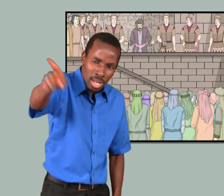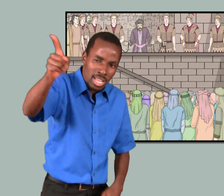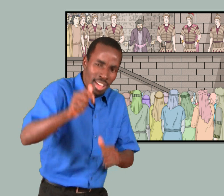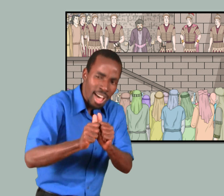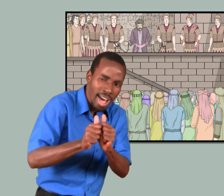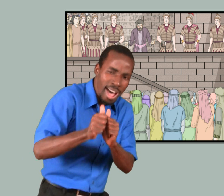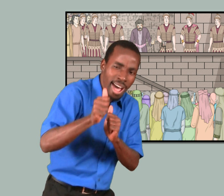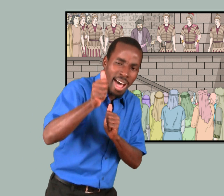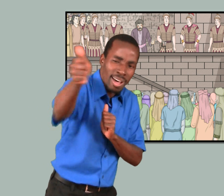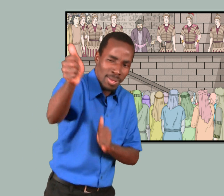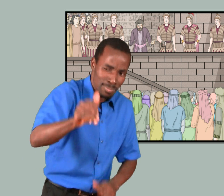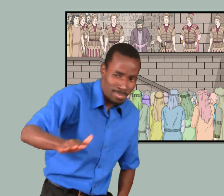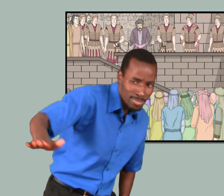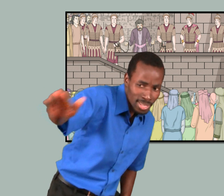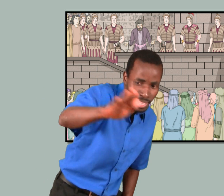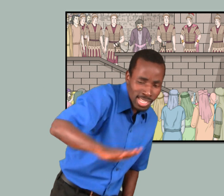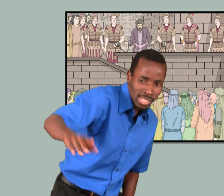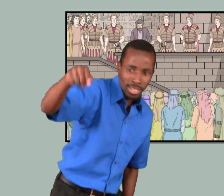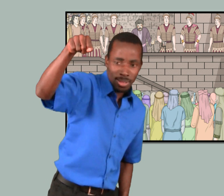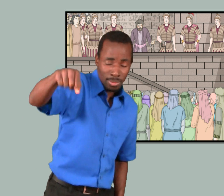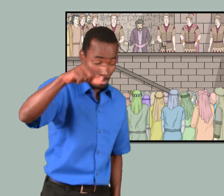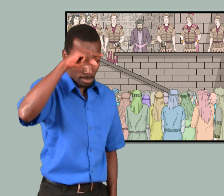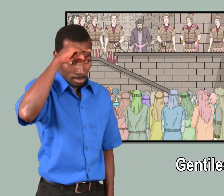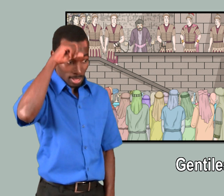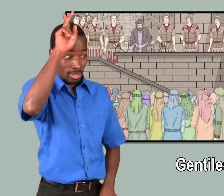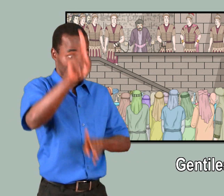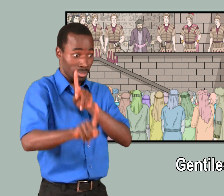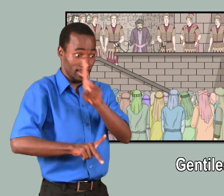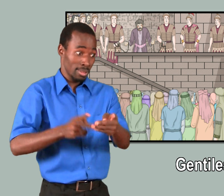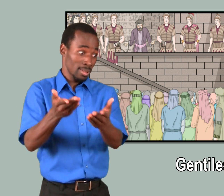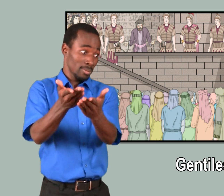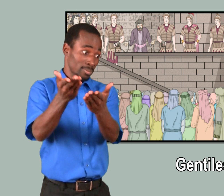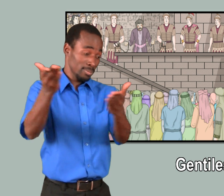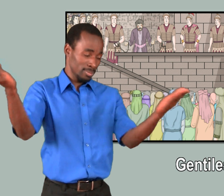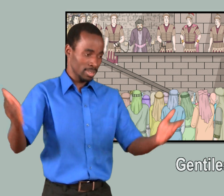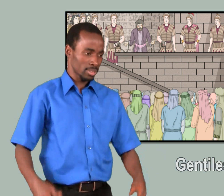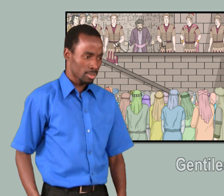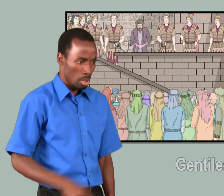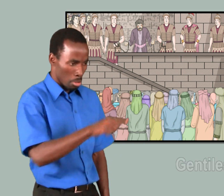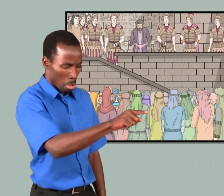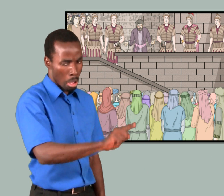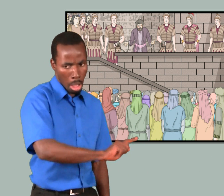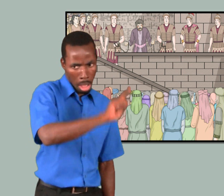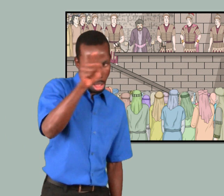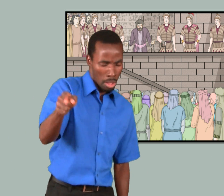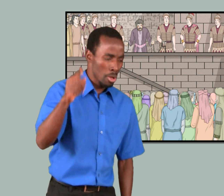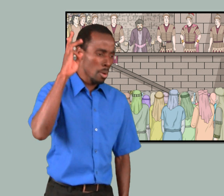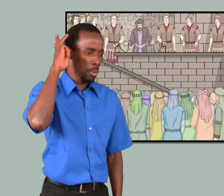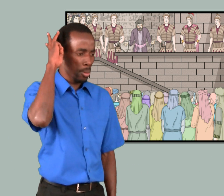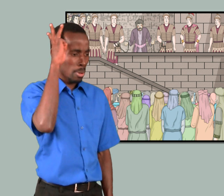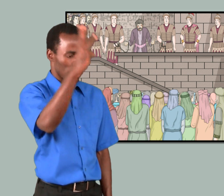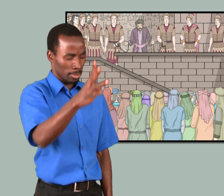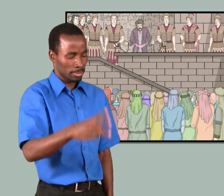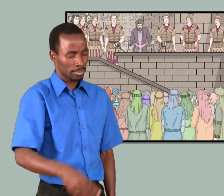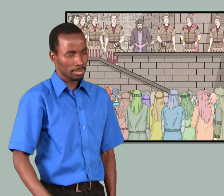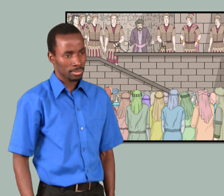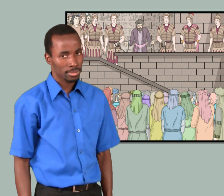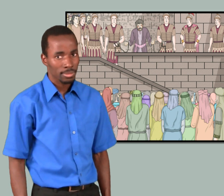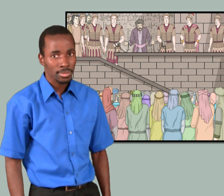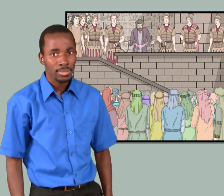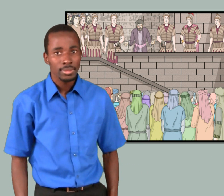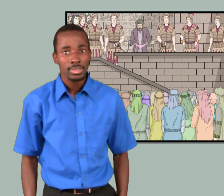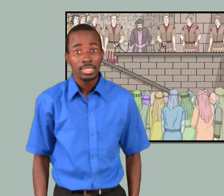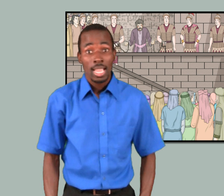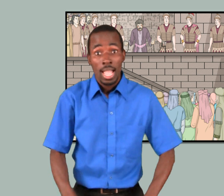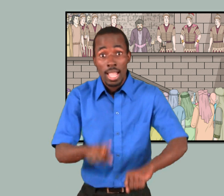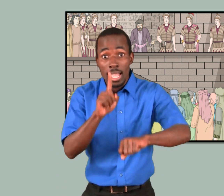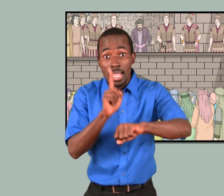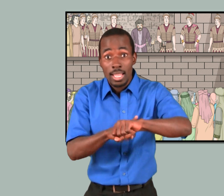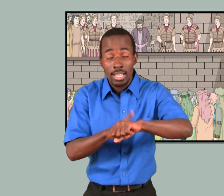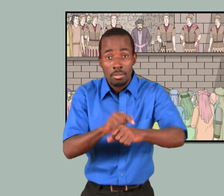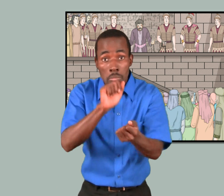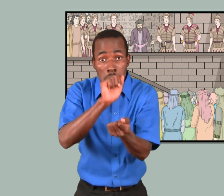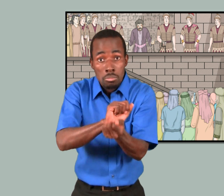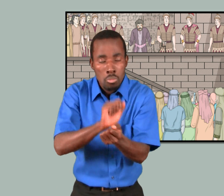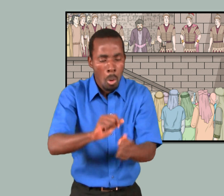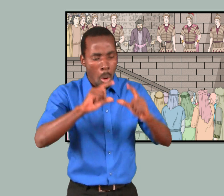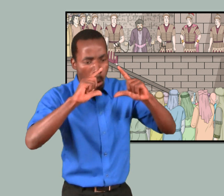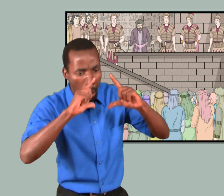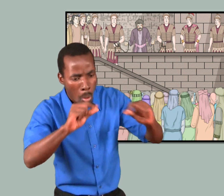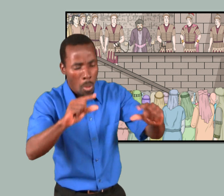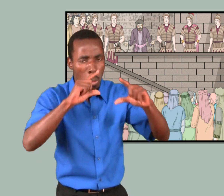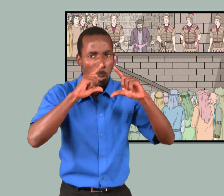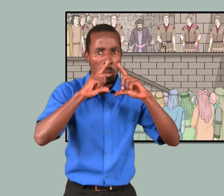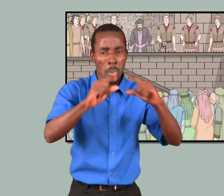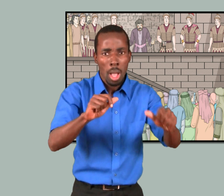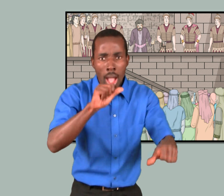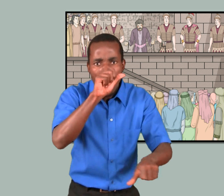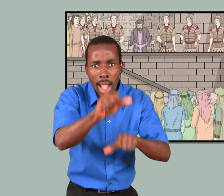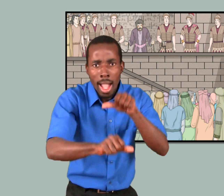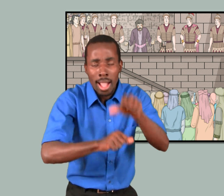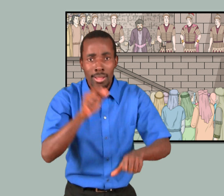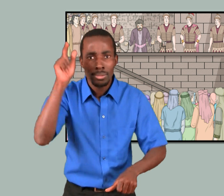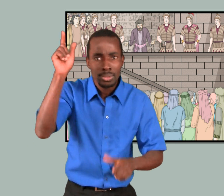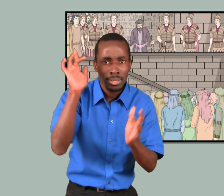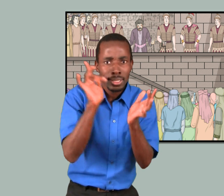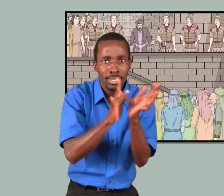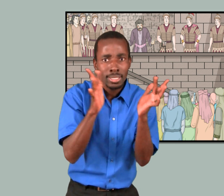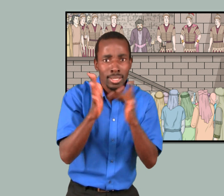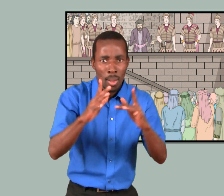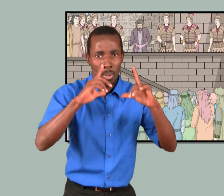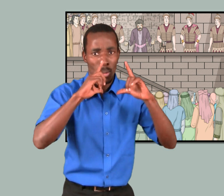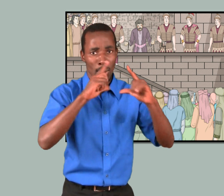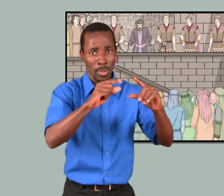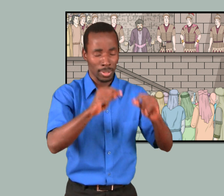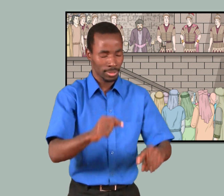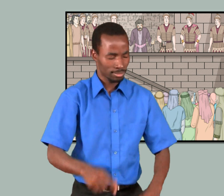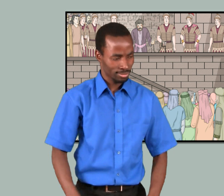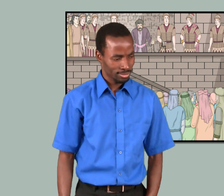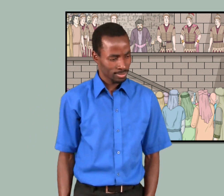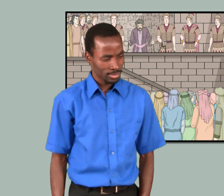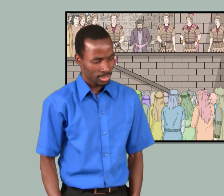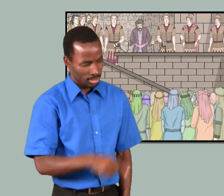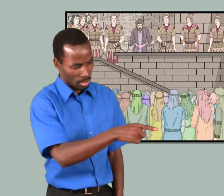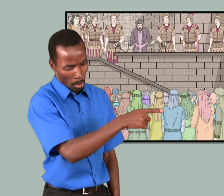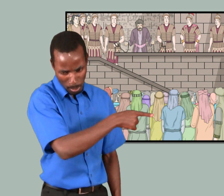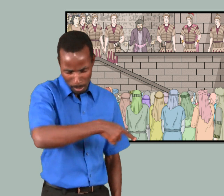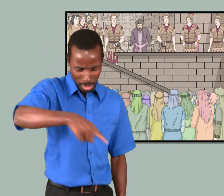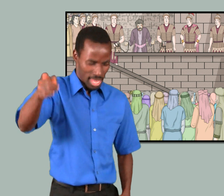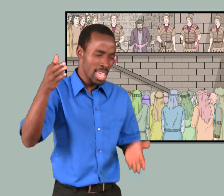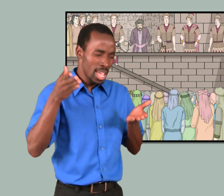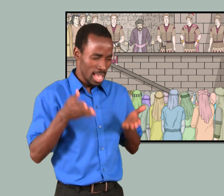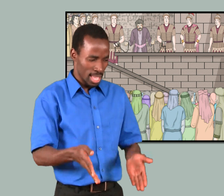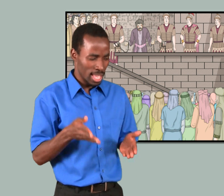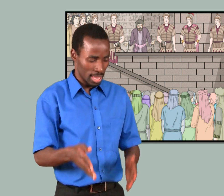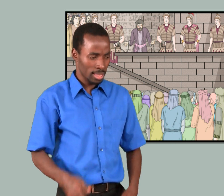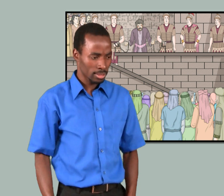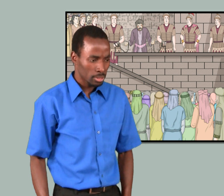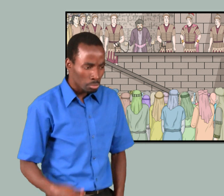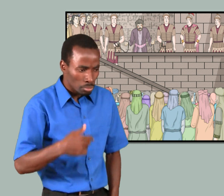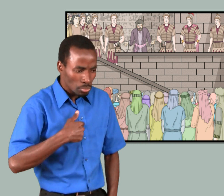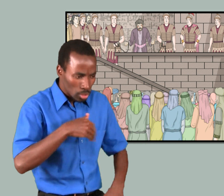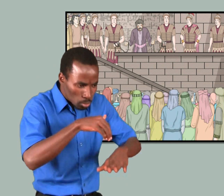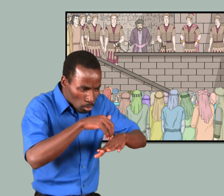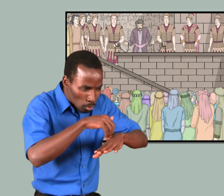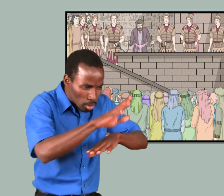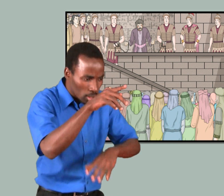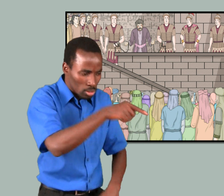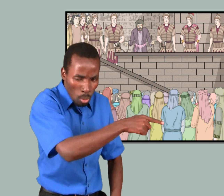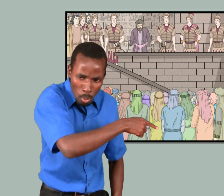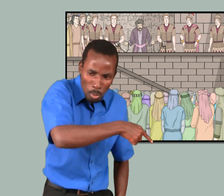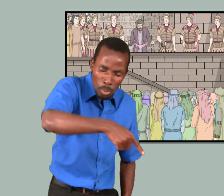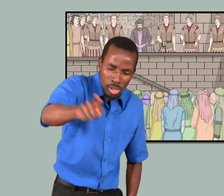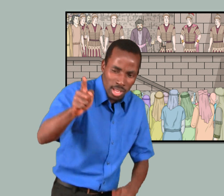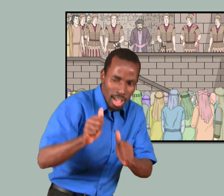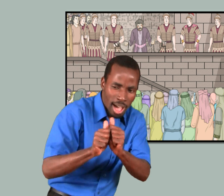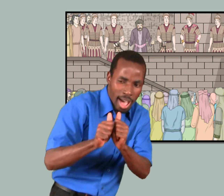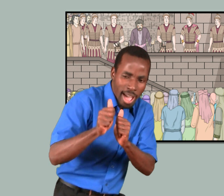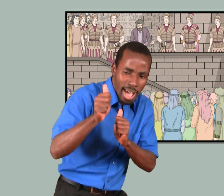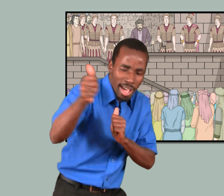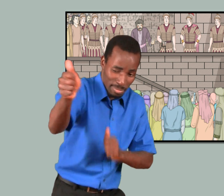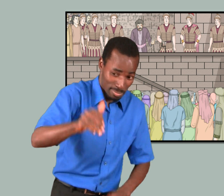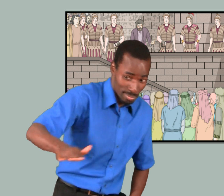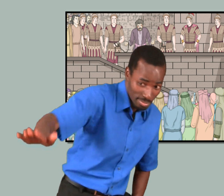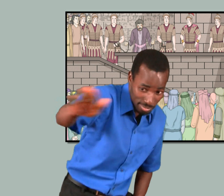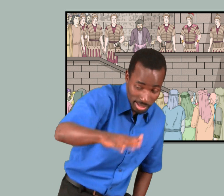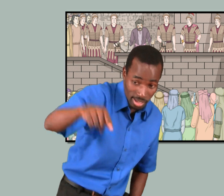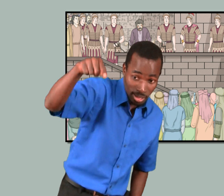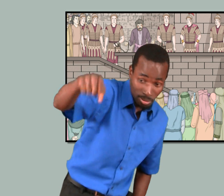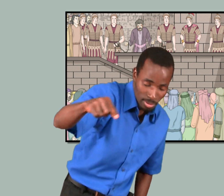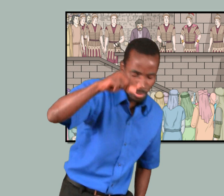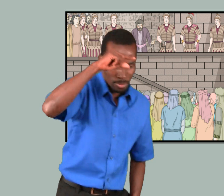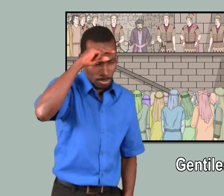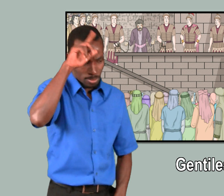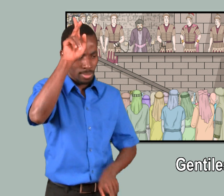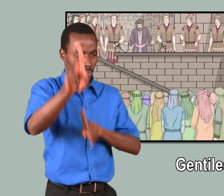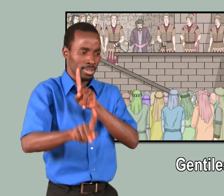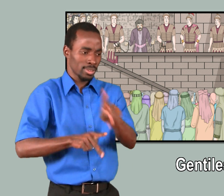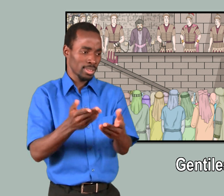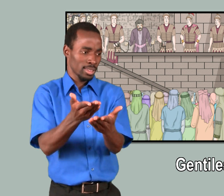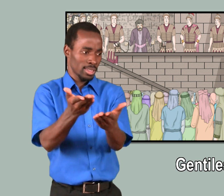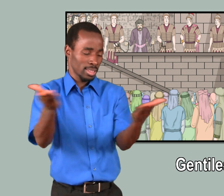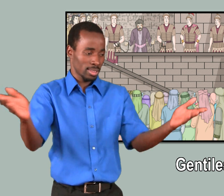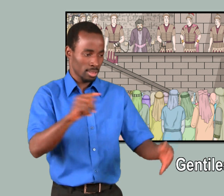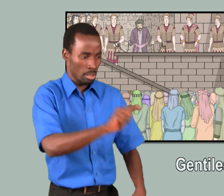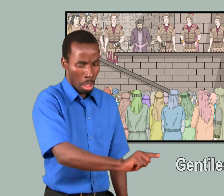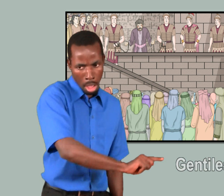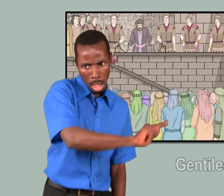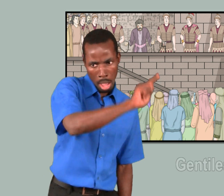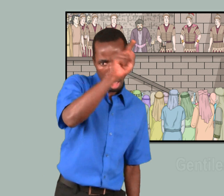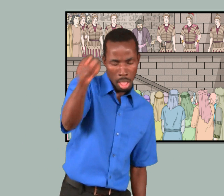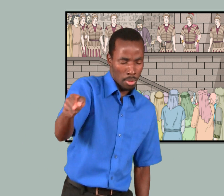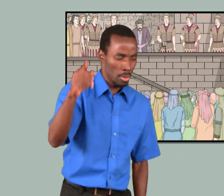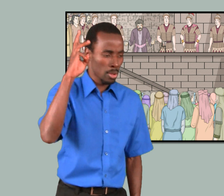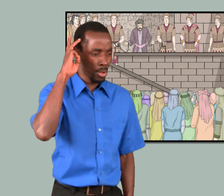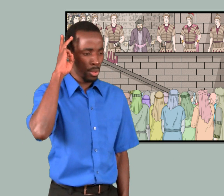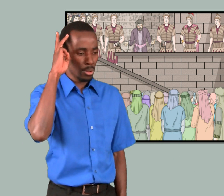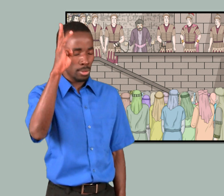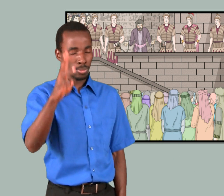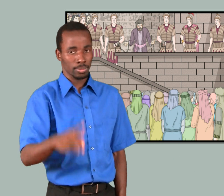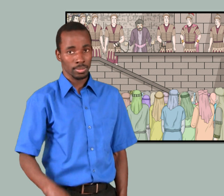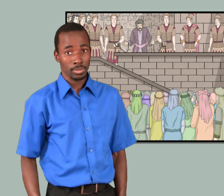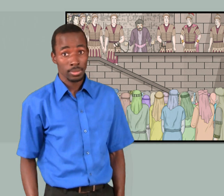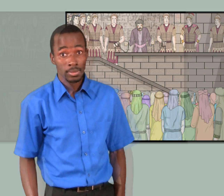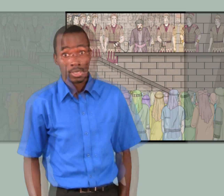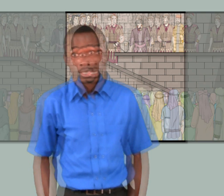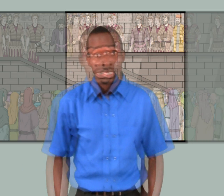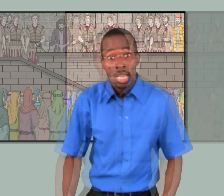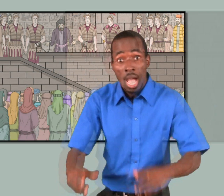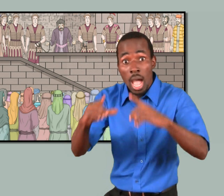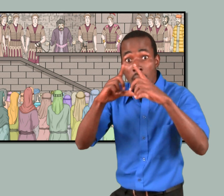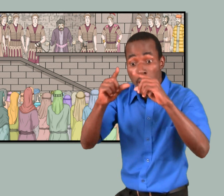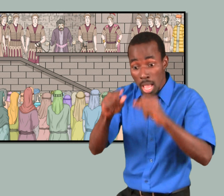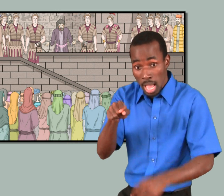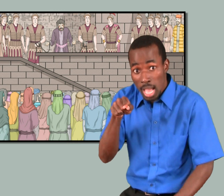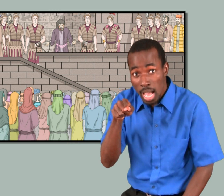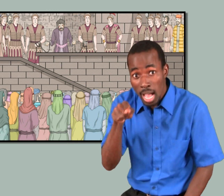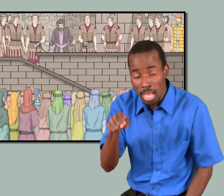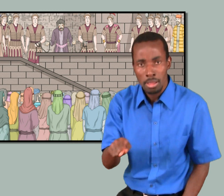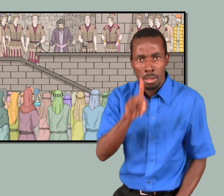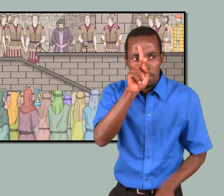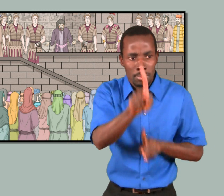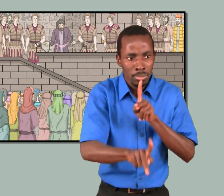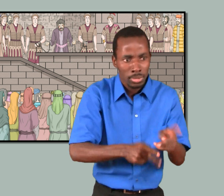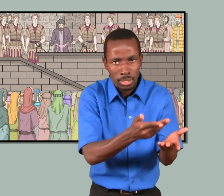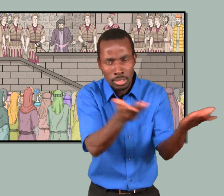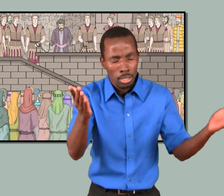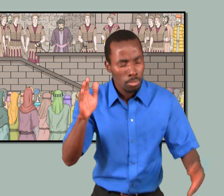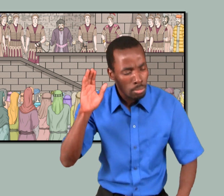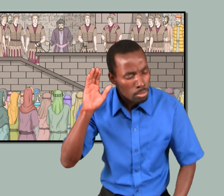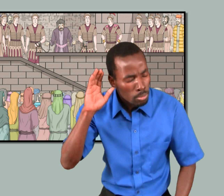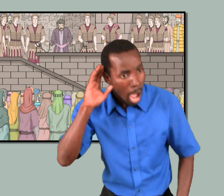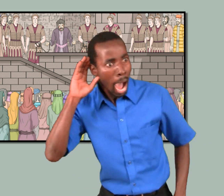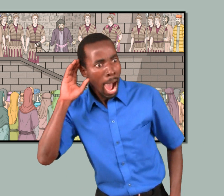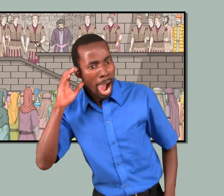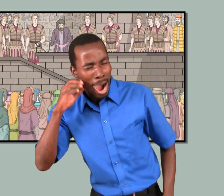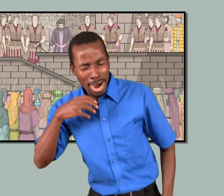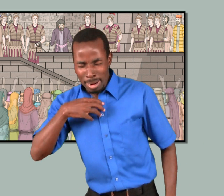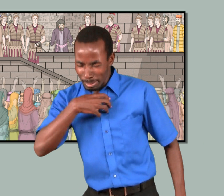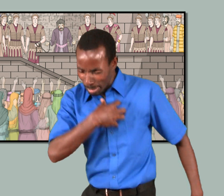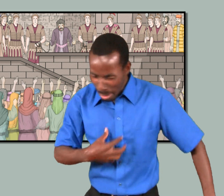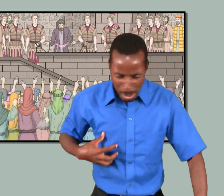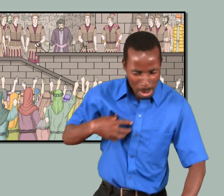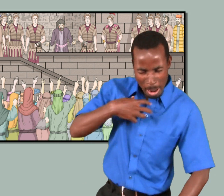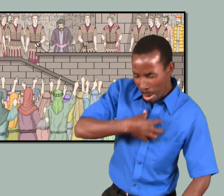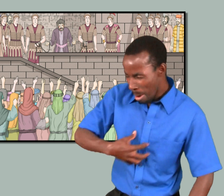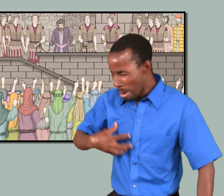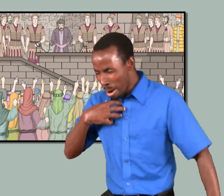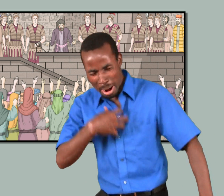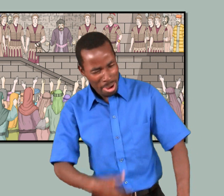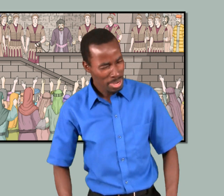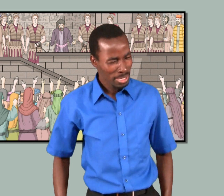I will send you far away to the Gentiles.’” The crowd listened to Paul until he made this statement.